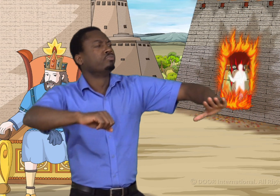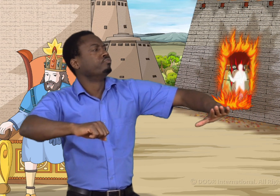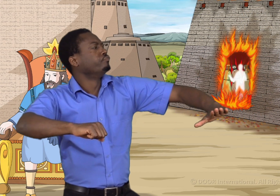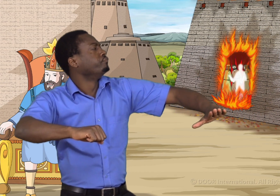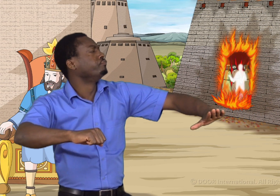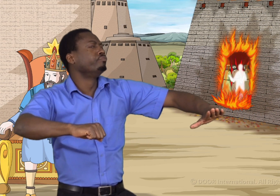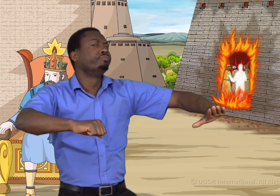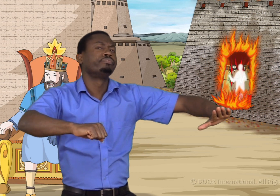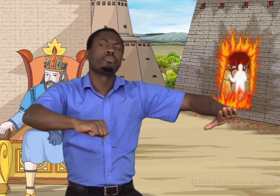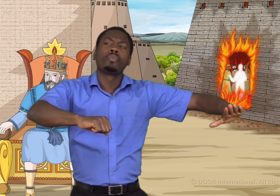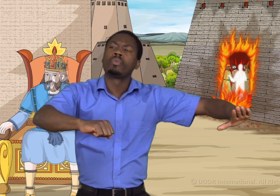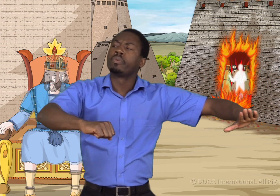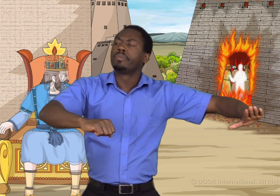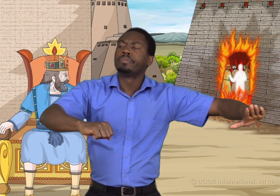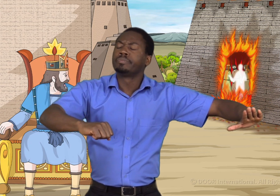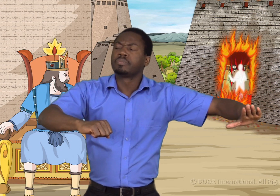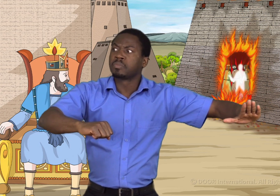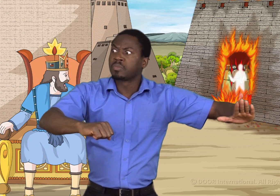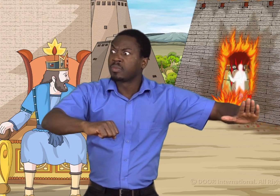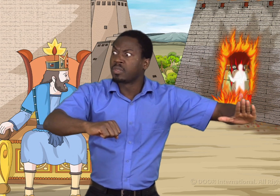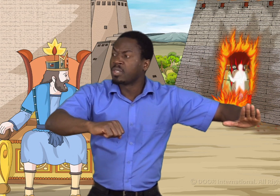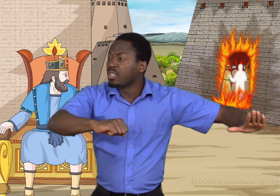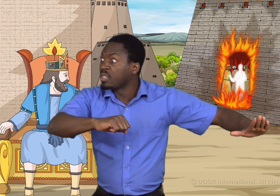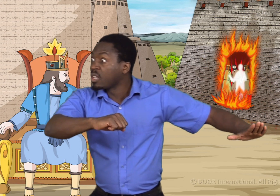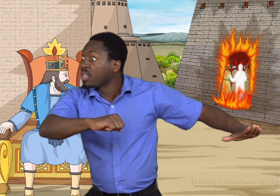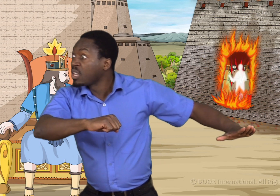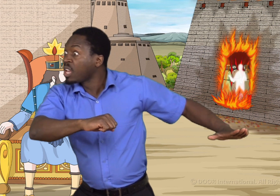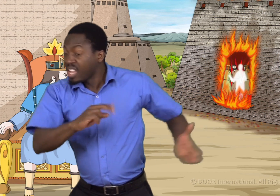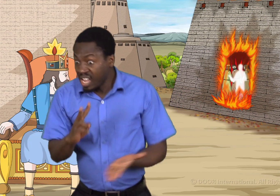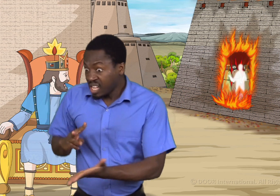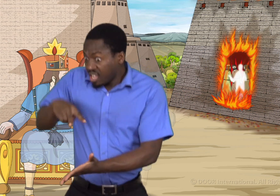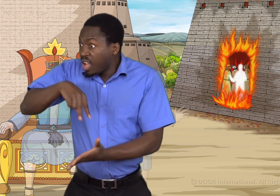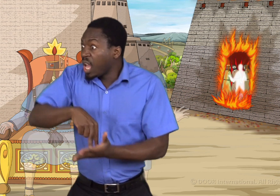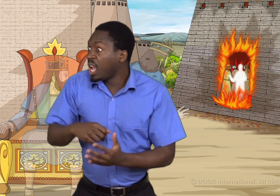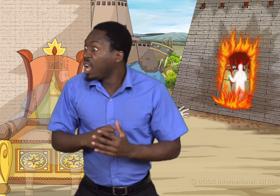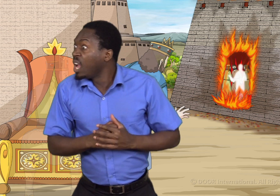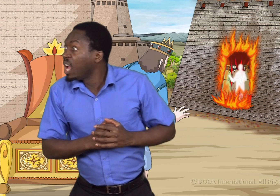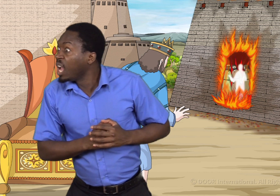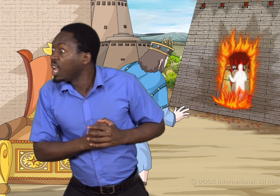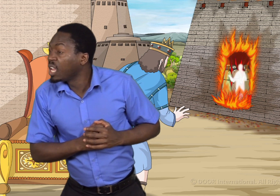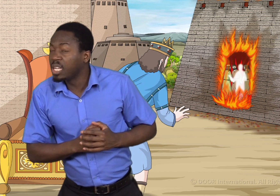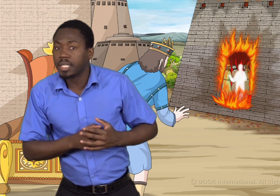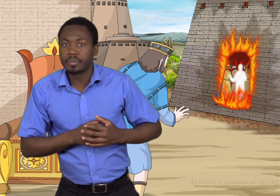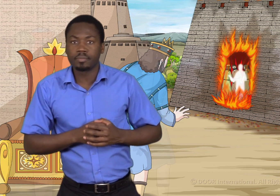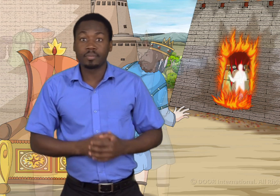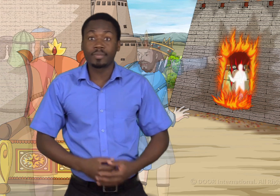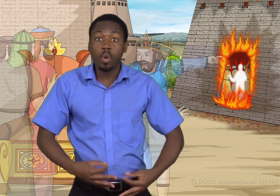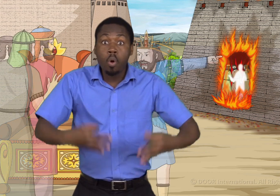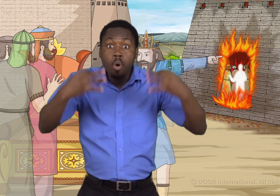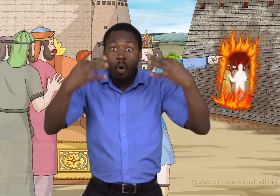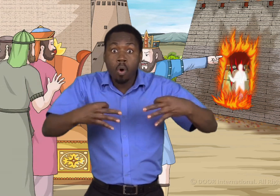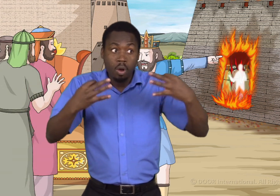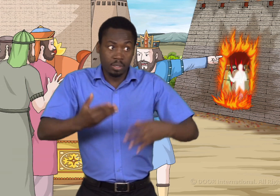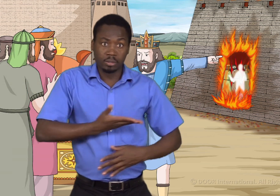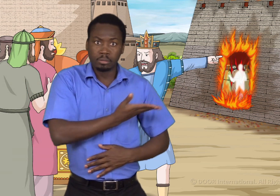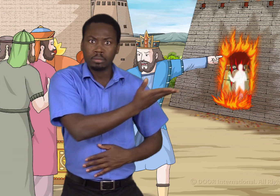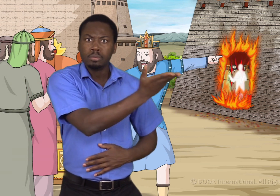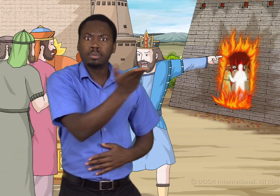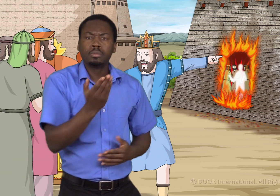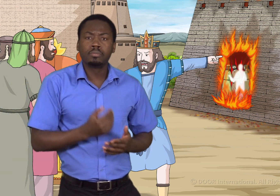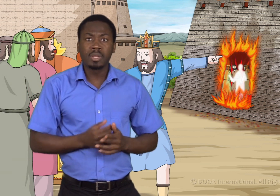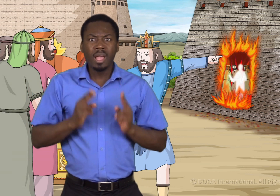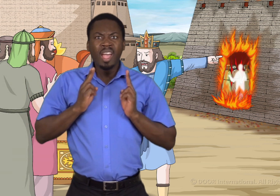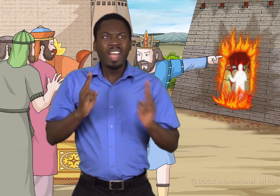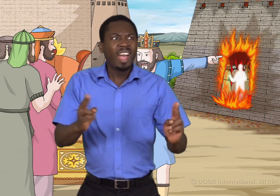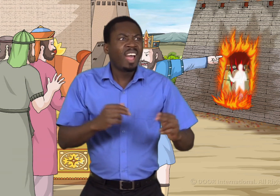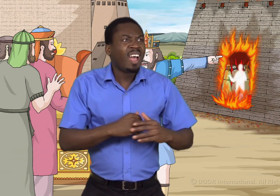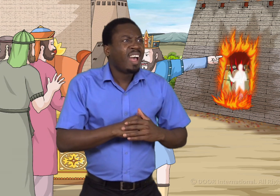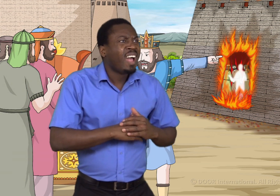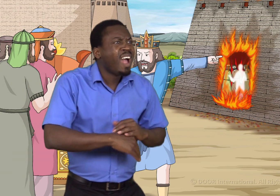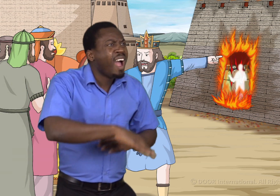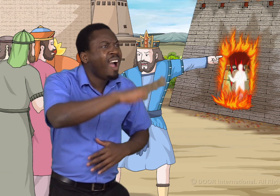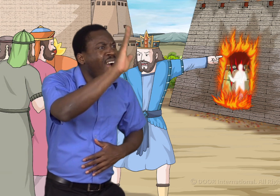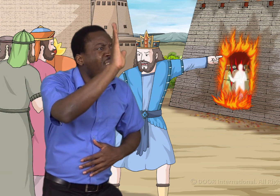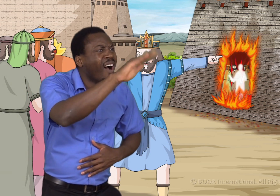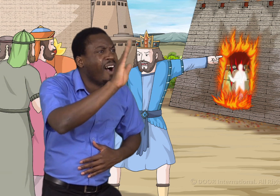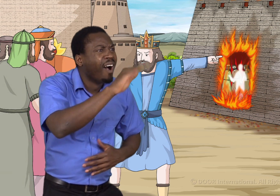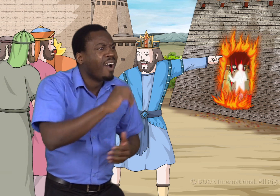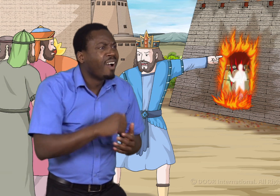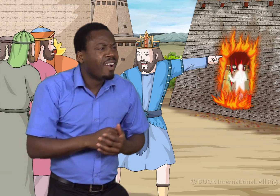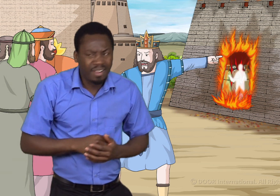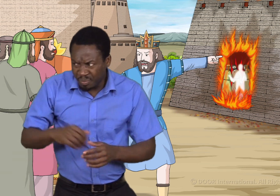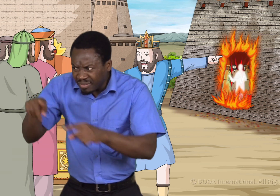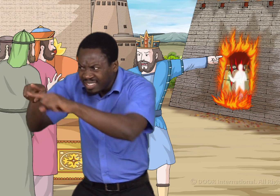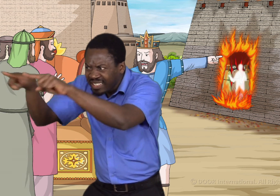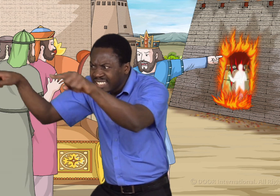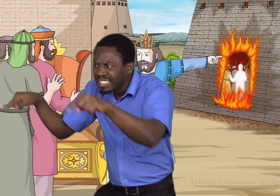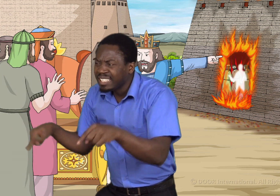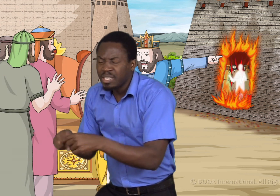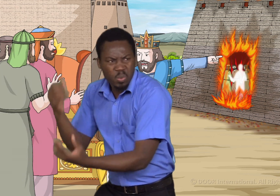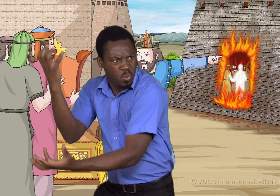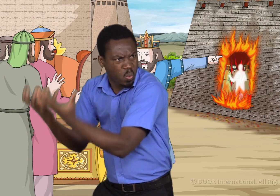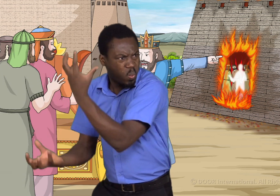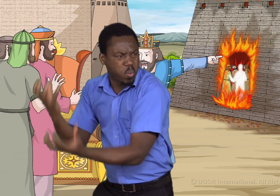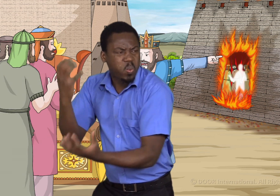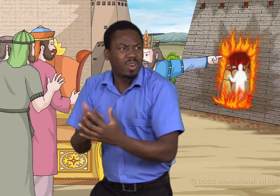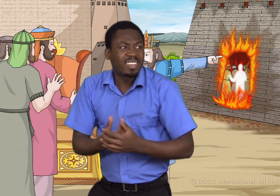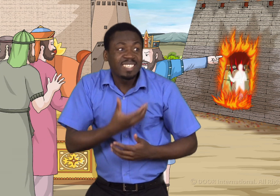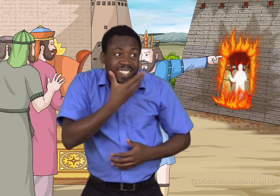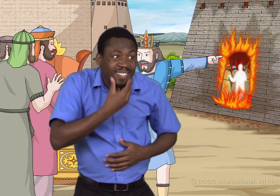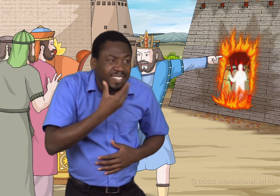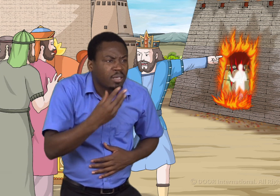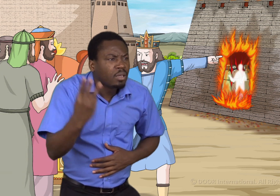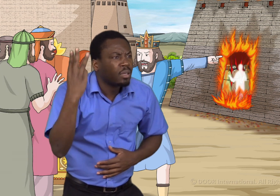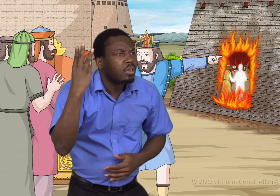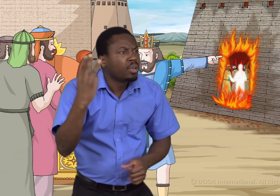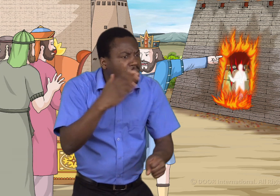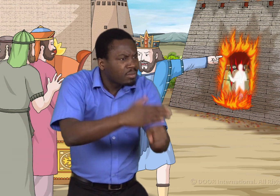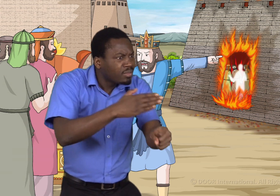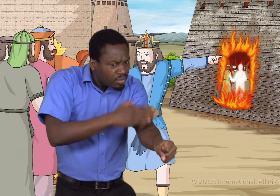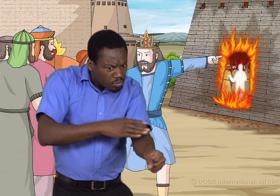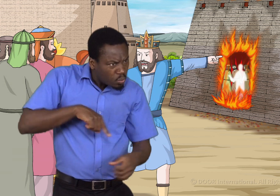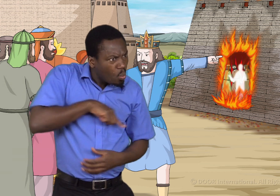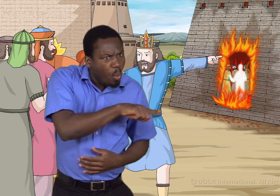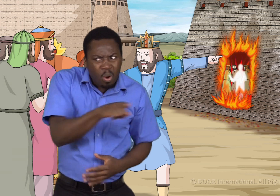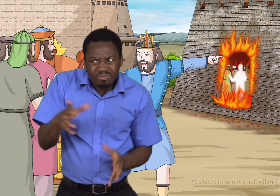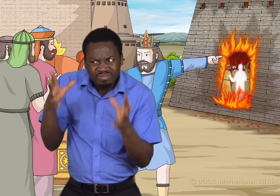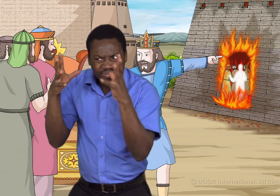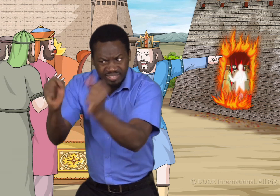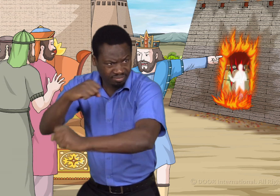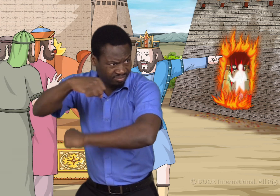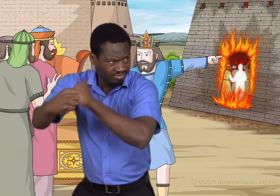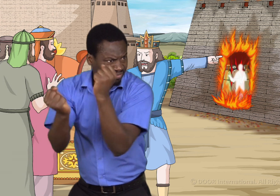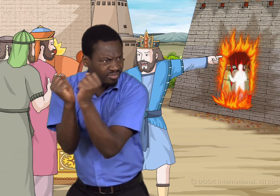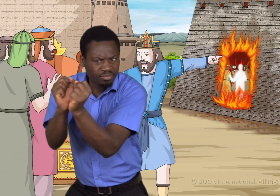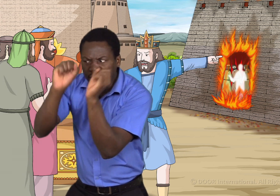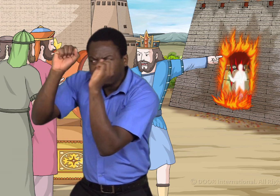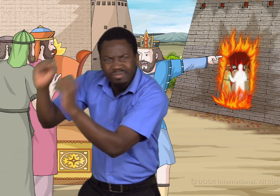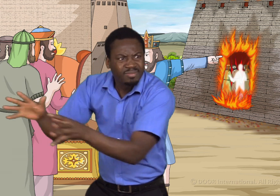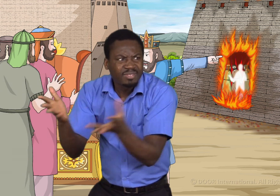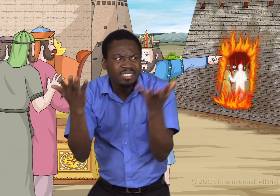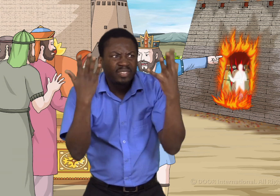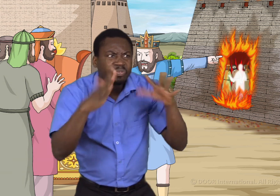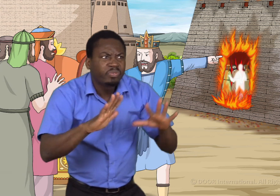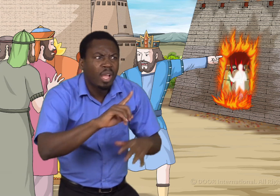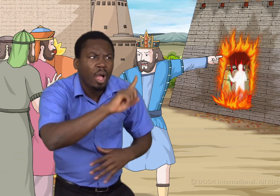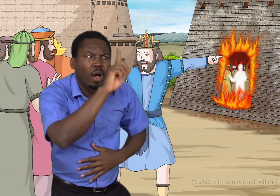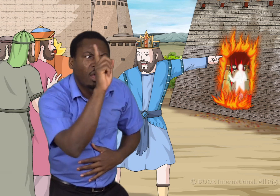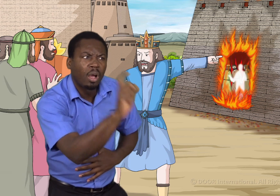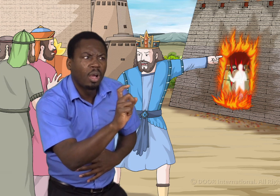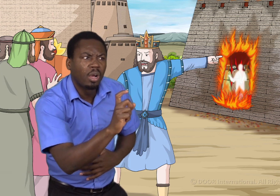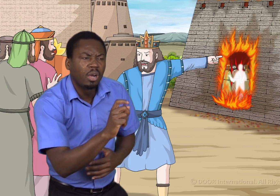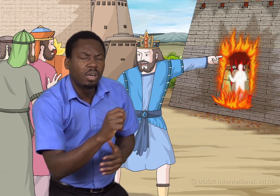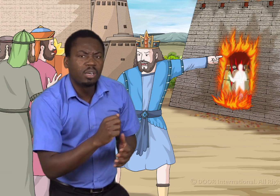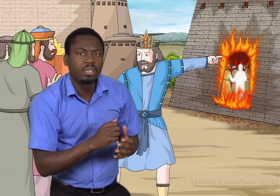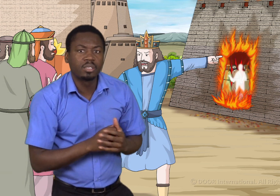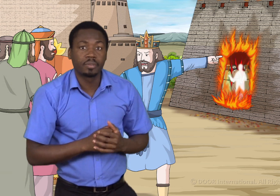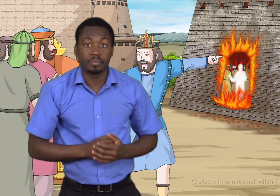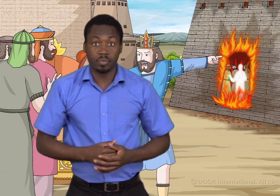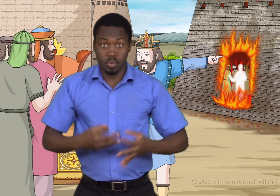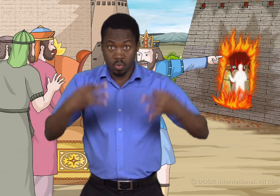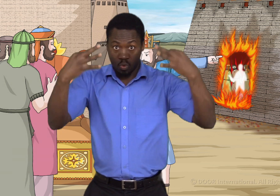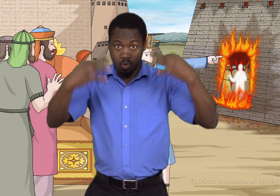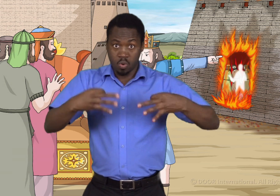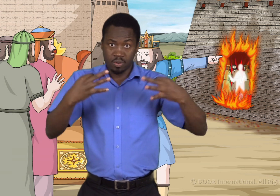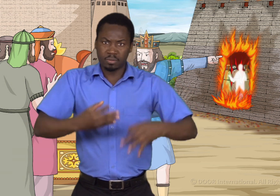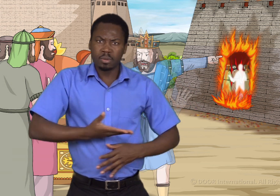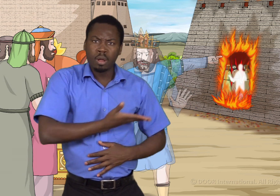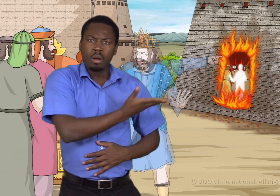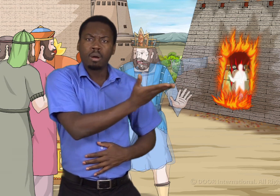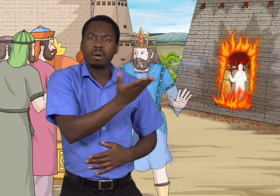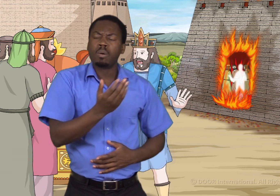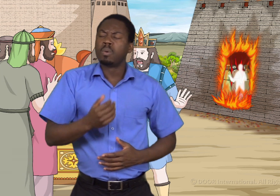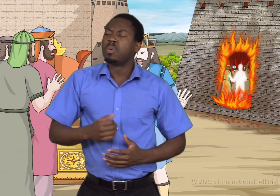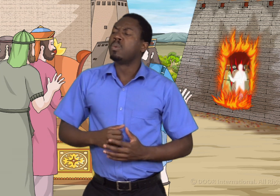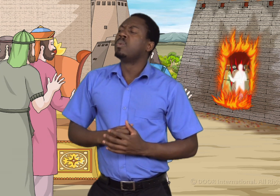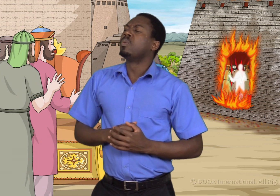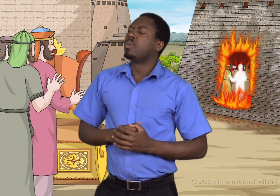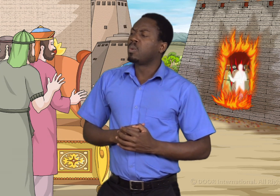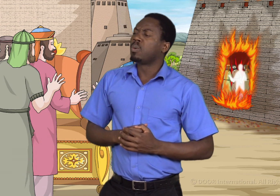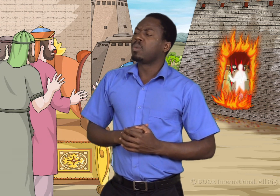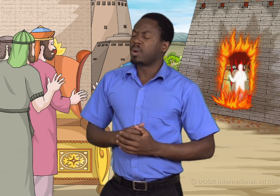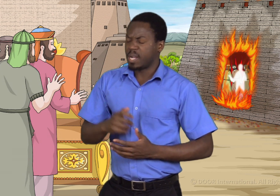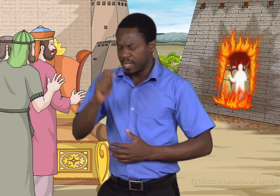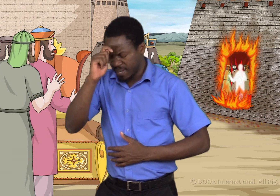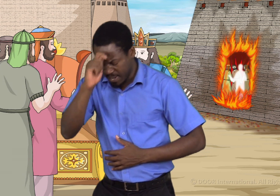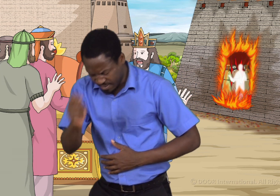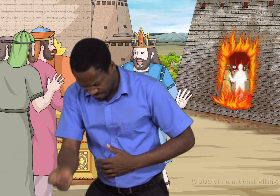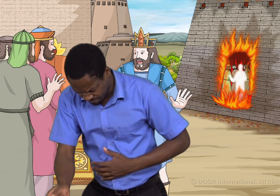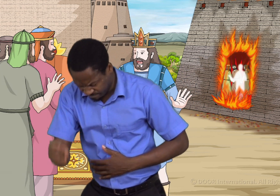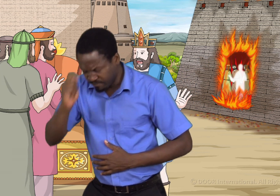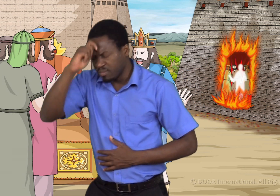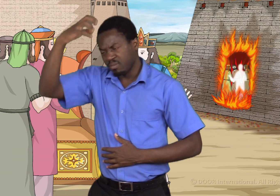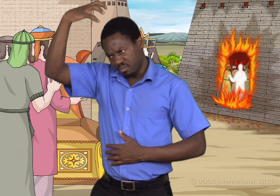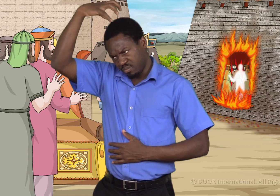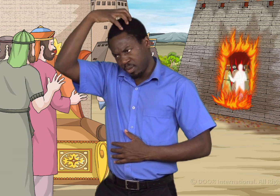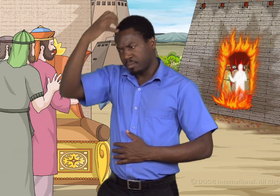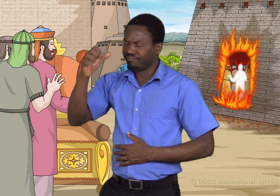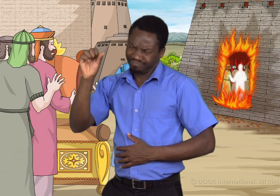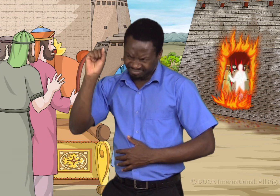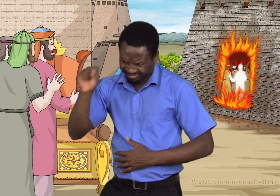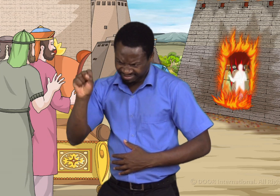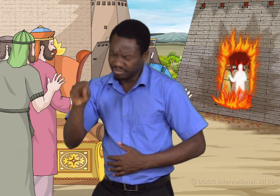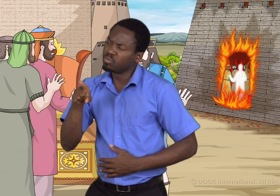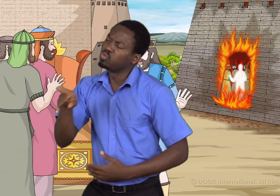Suddenly King Nebuchadnezzar jumped up in amazement and asked his advisers, “Did we not throw three men, firmly bound, into the fire?”